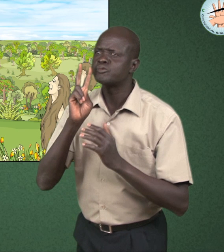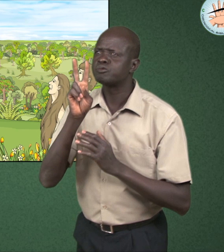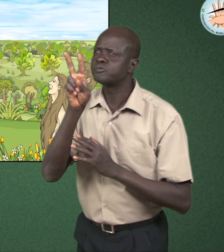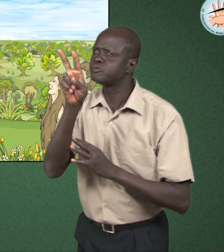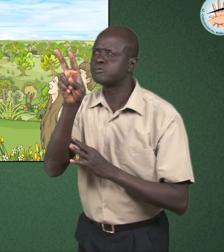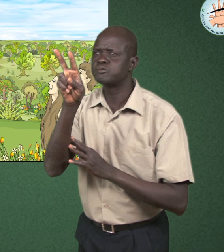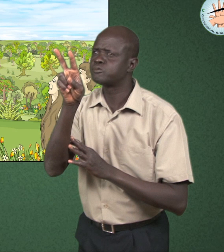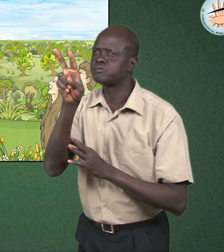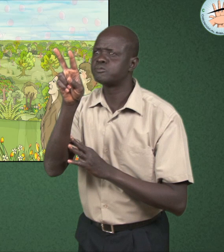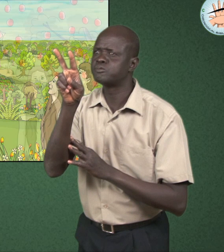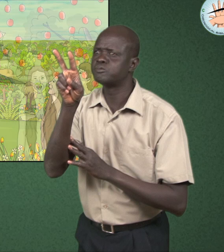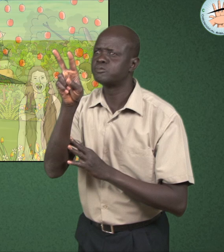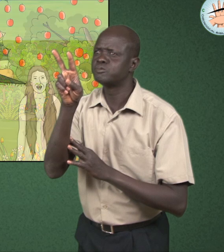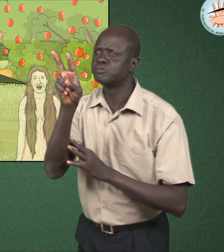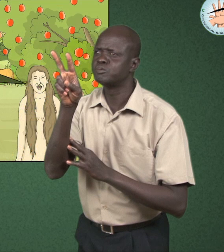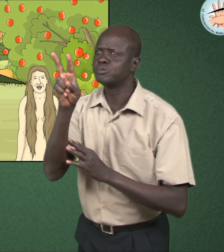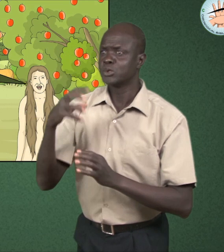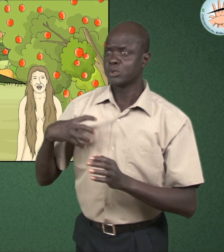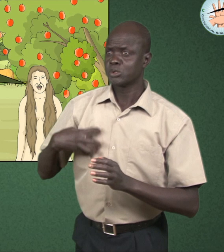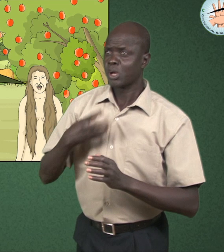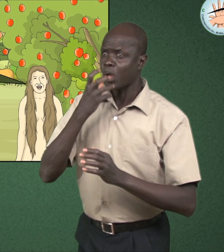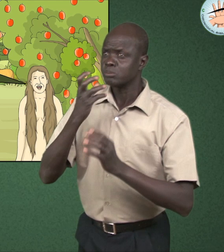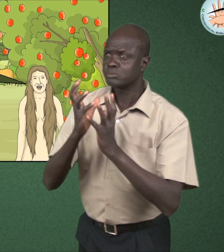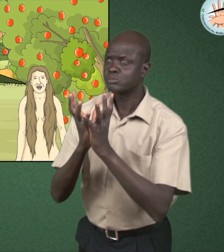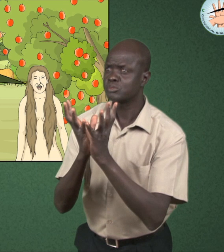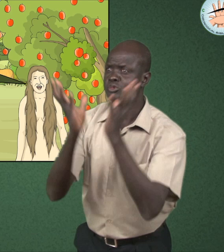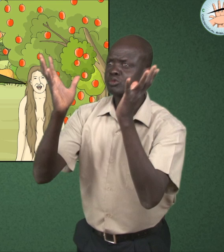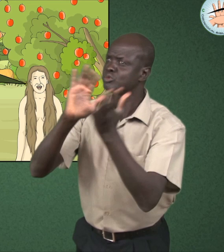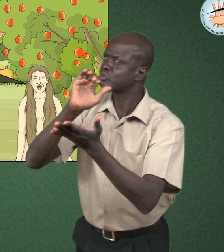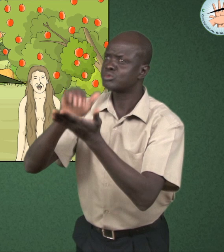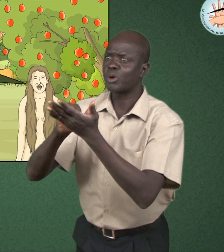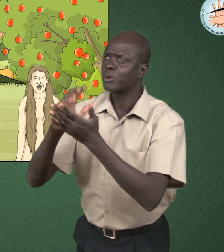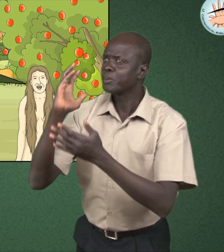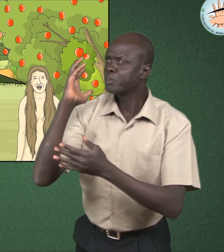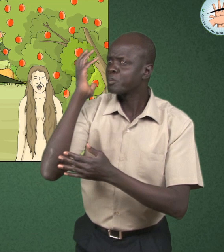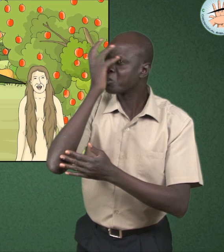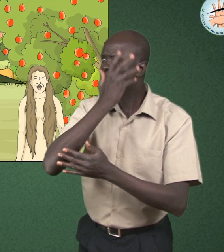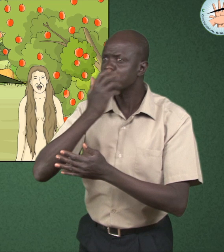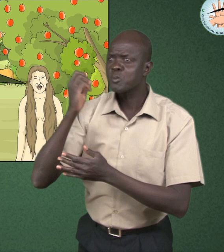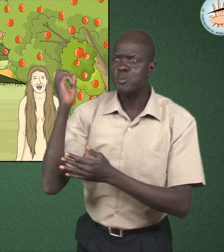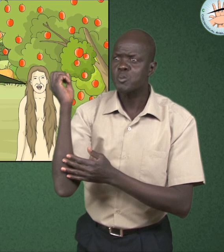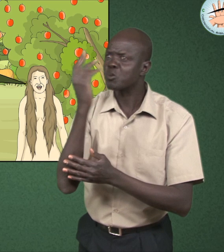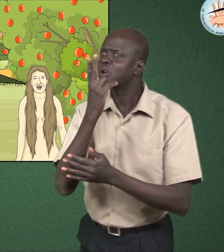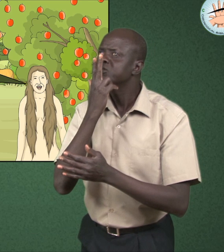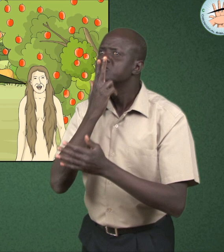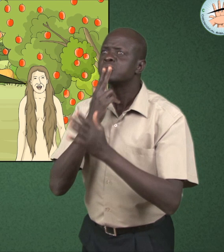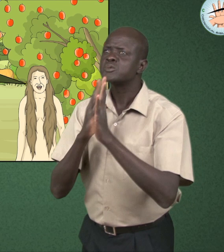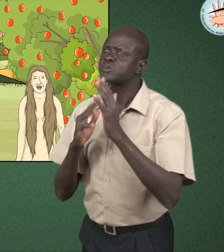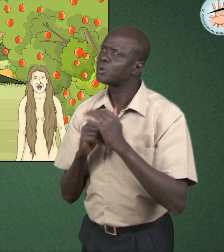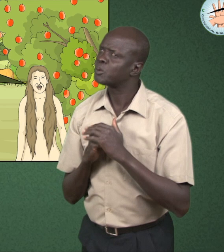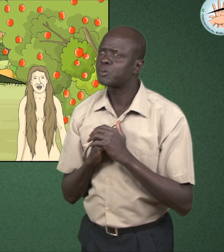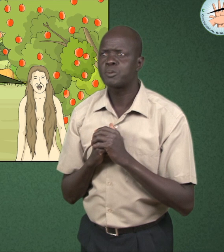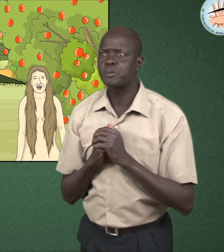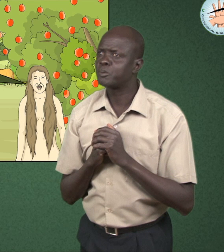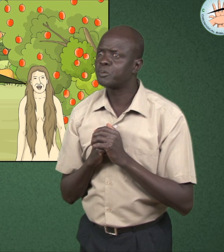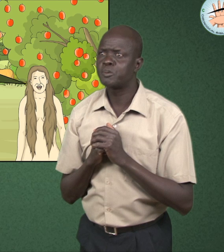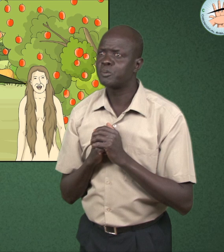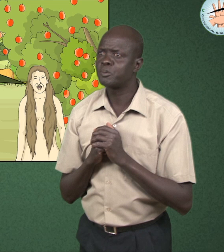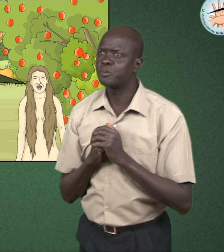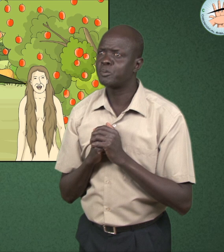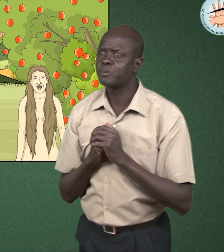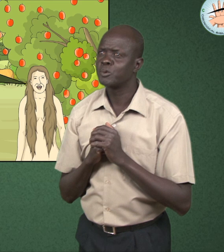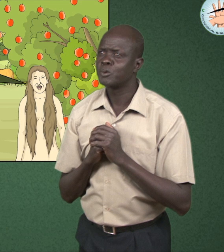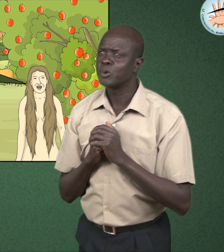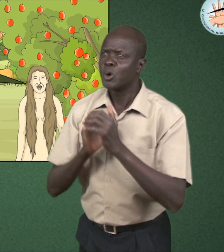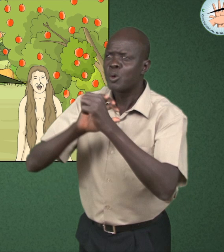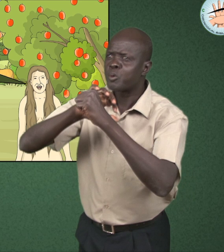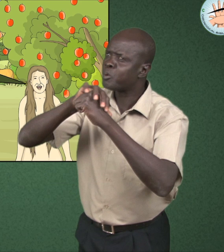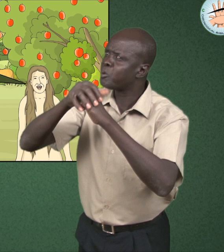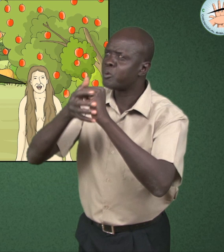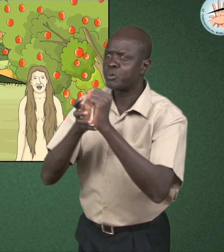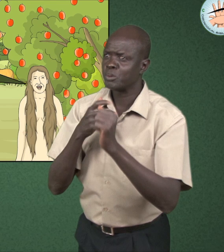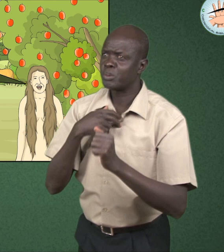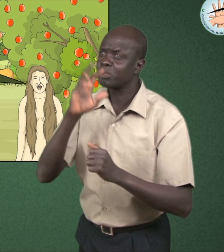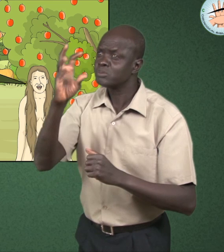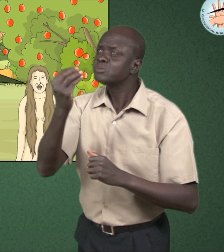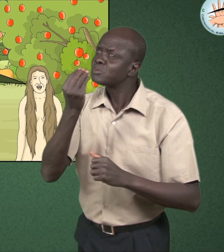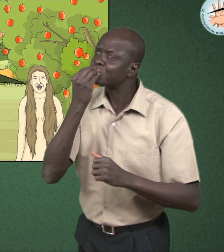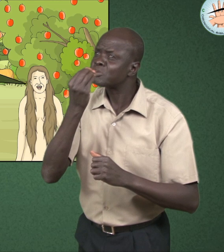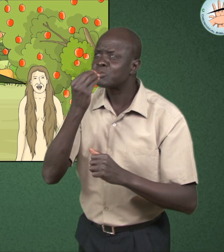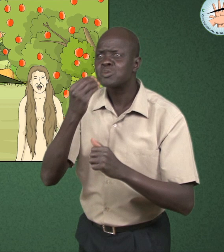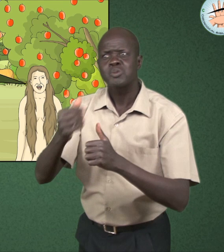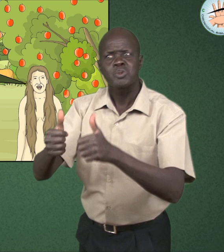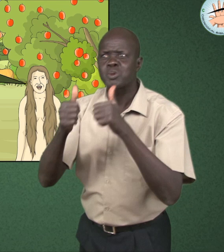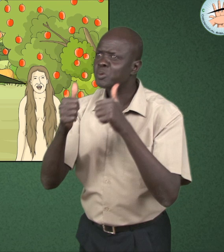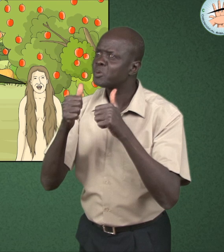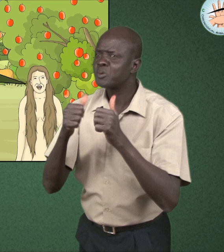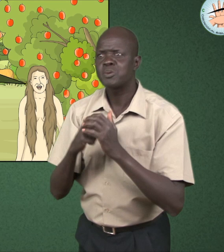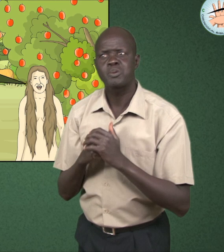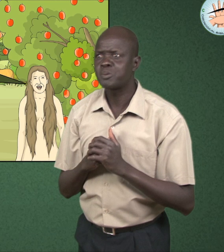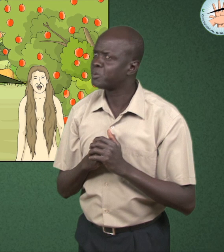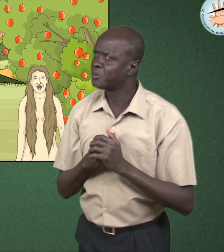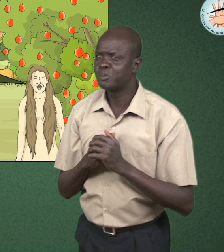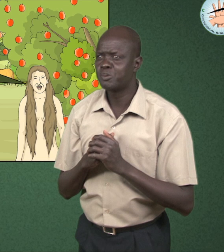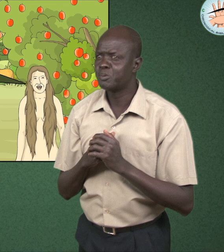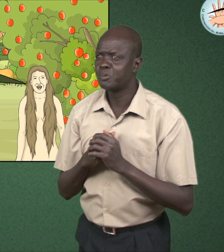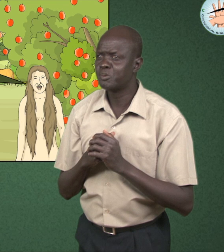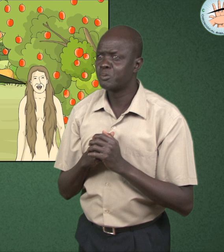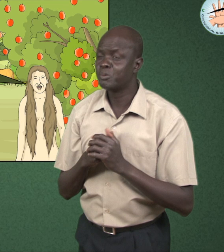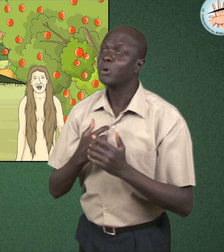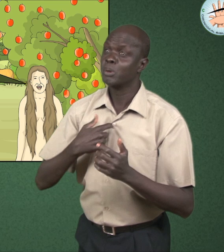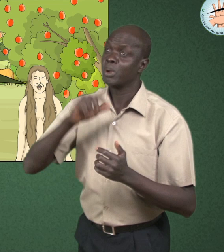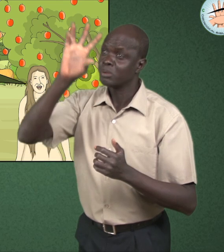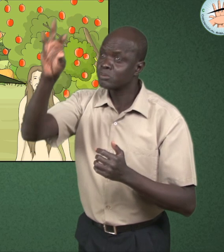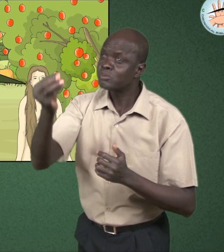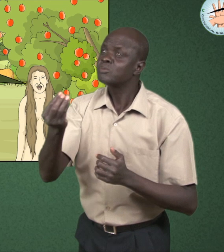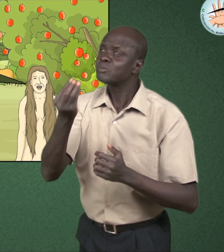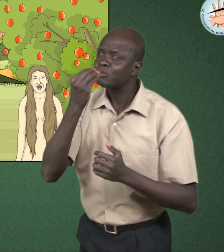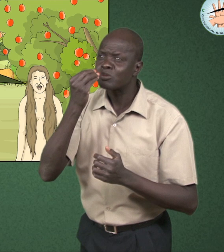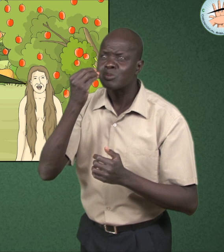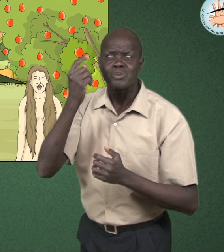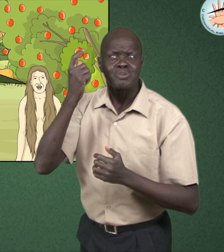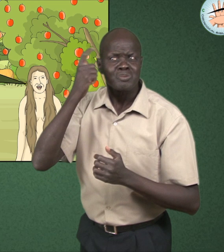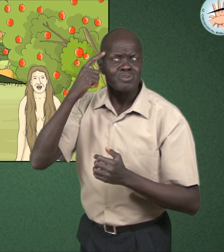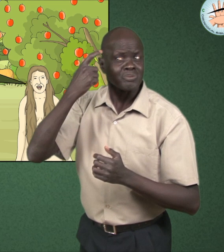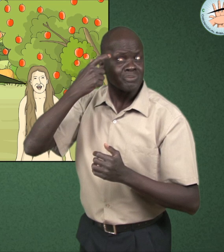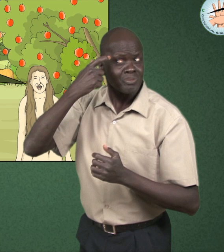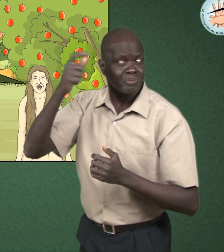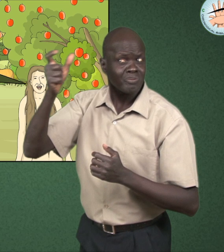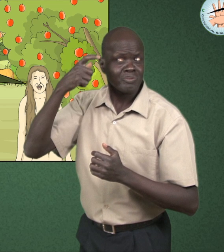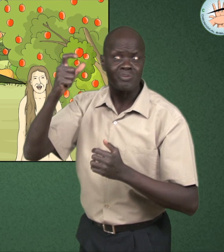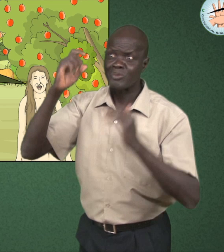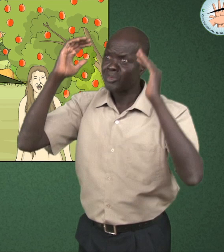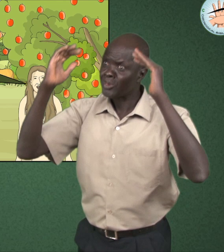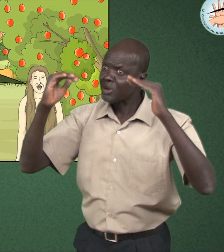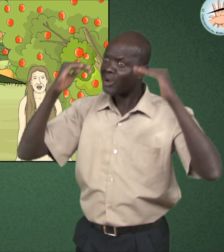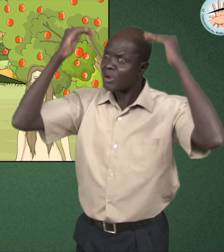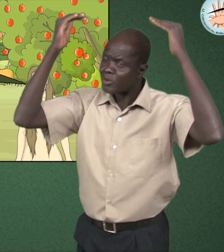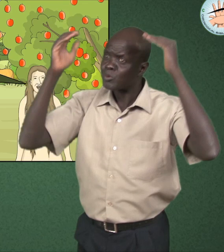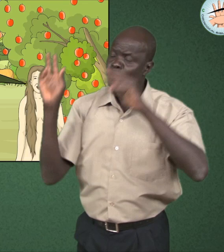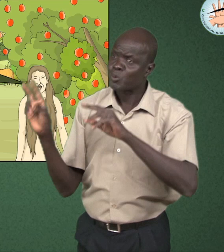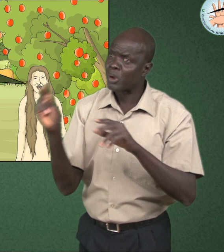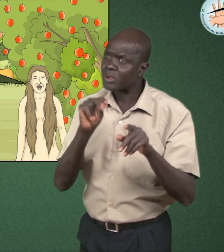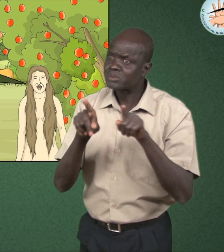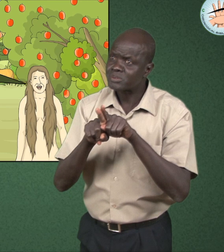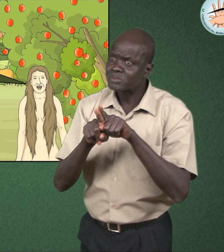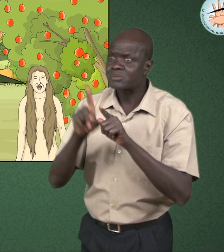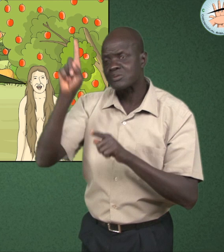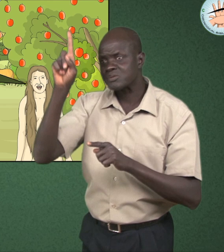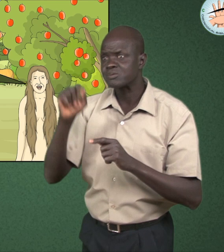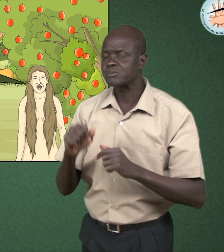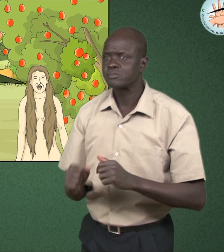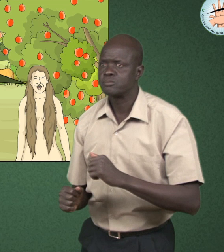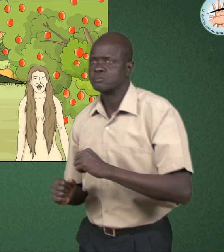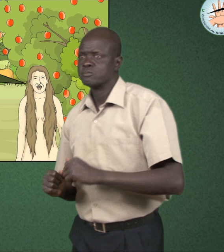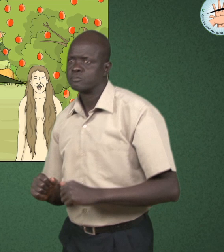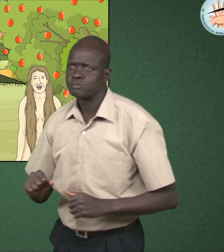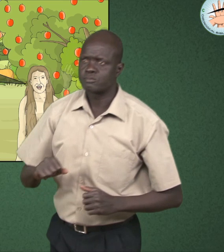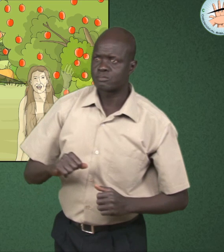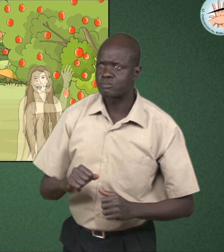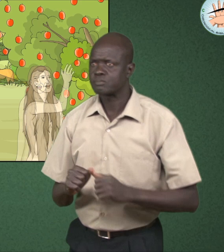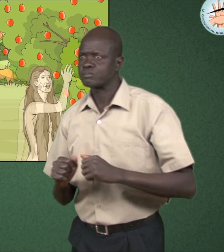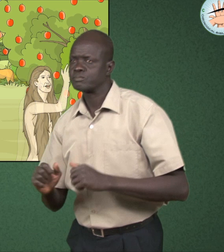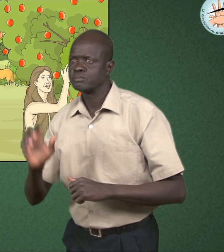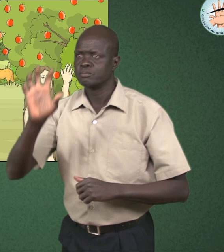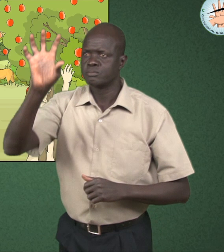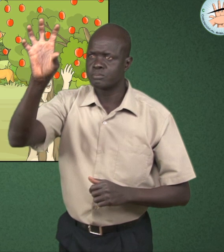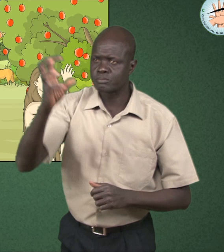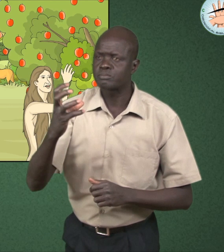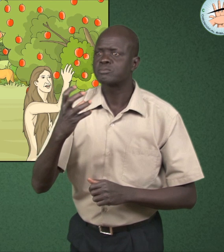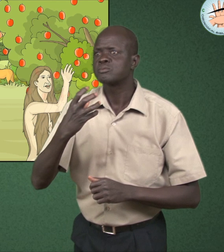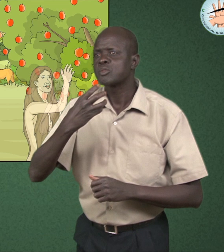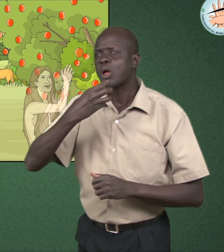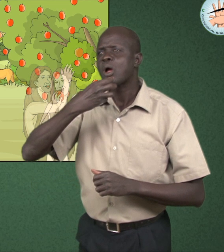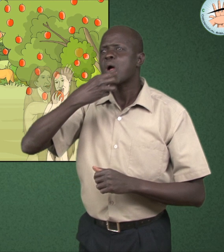When the woman saw that the tree was good for food and pleasing to the eyes, and that it was desirable for obtaining wisdom, she took the fruit and ate it.